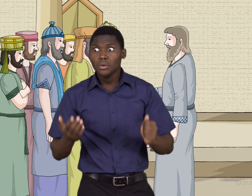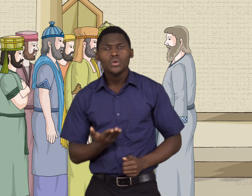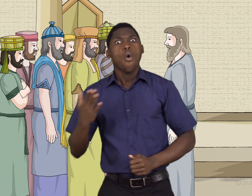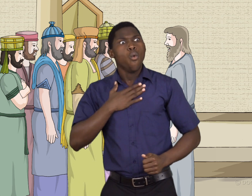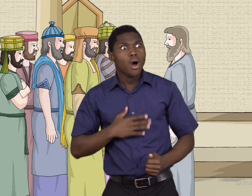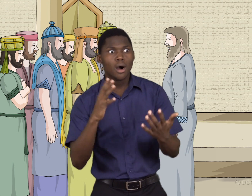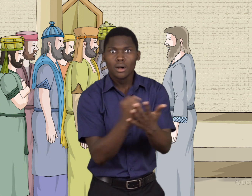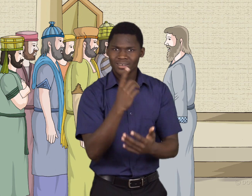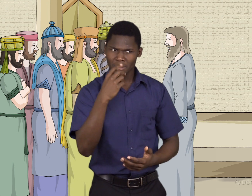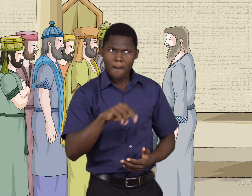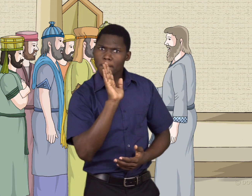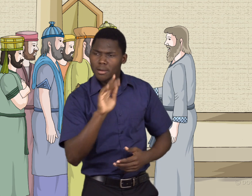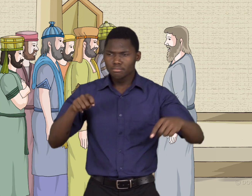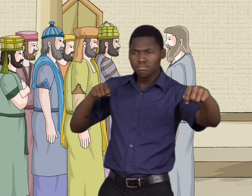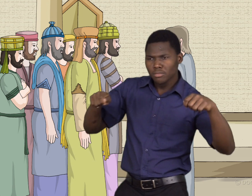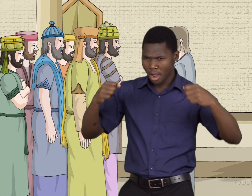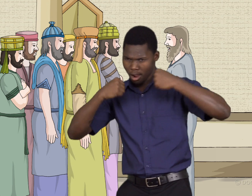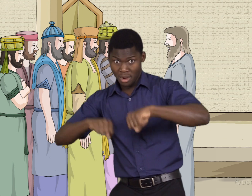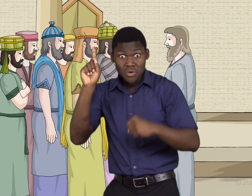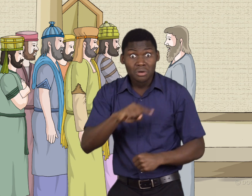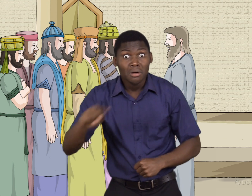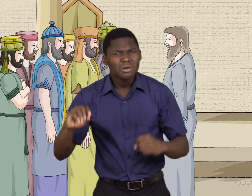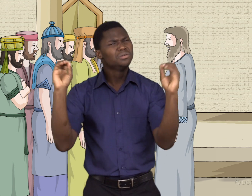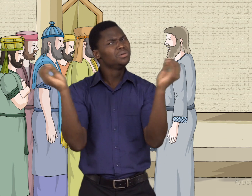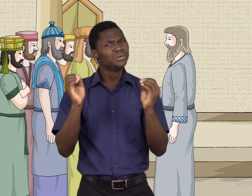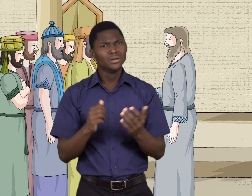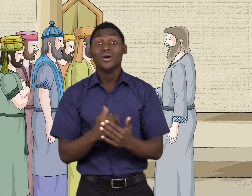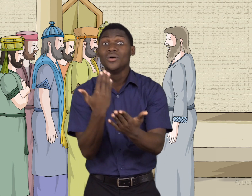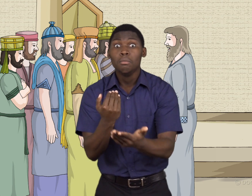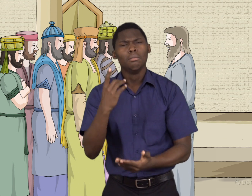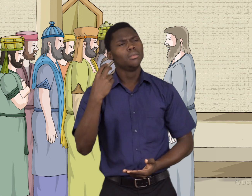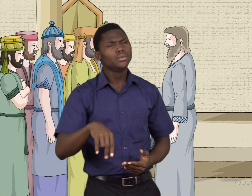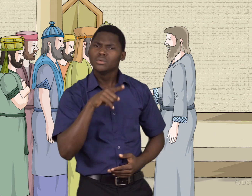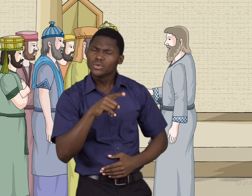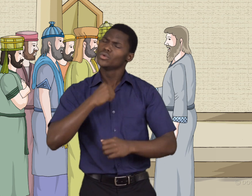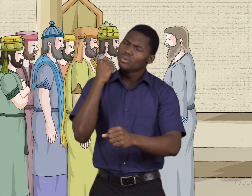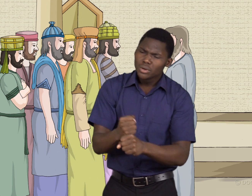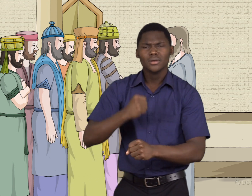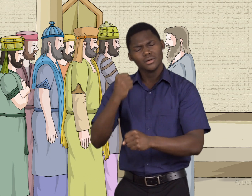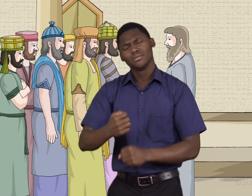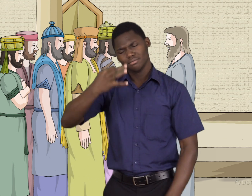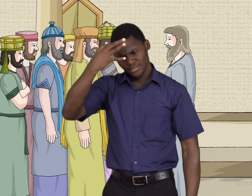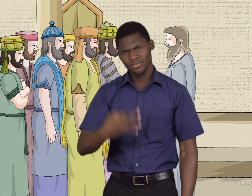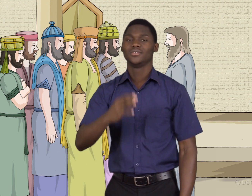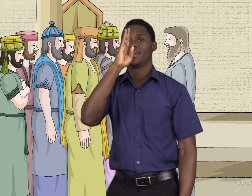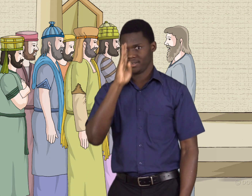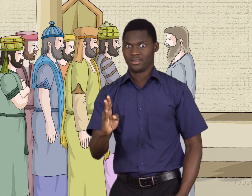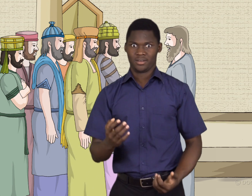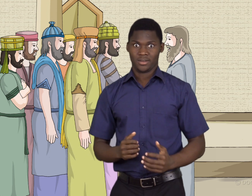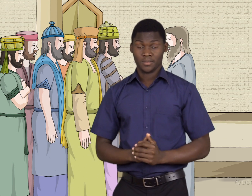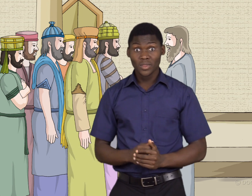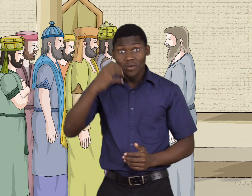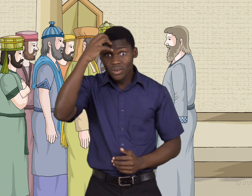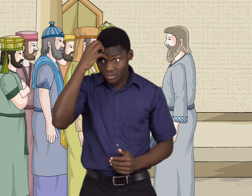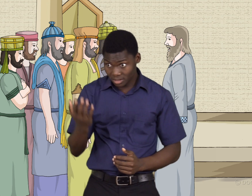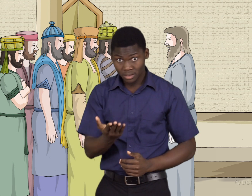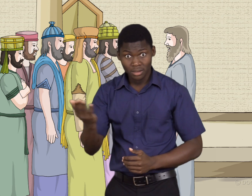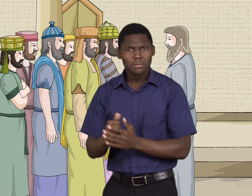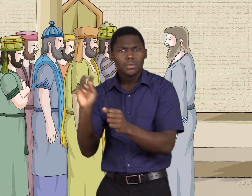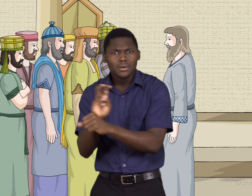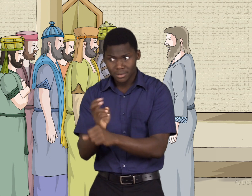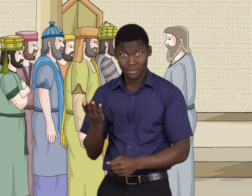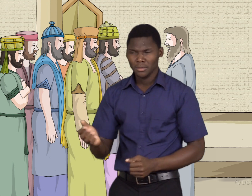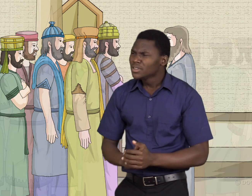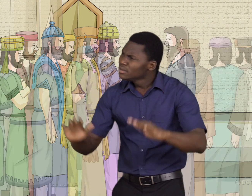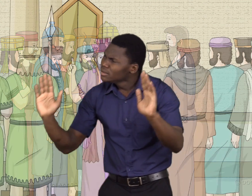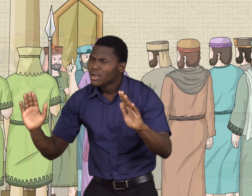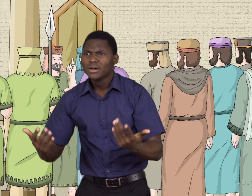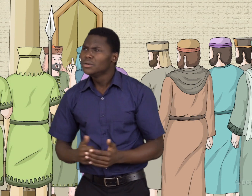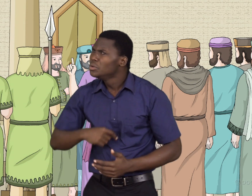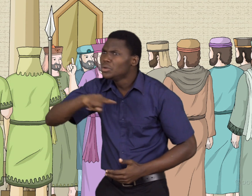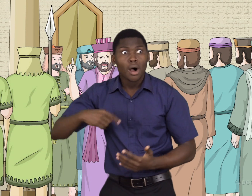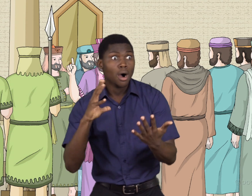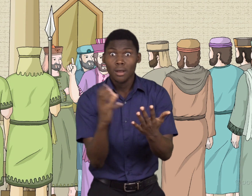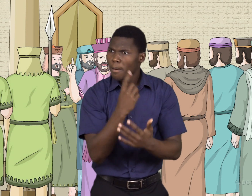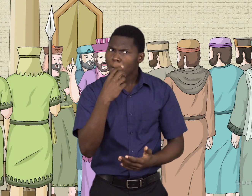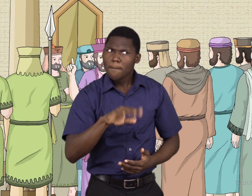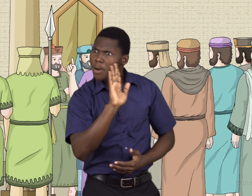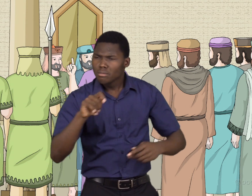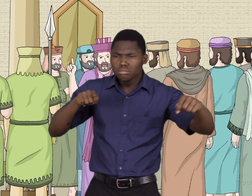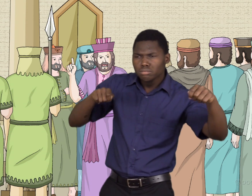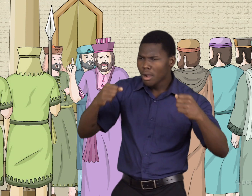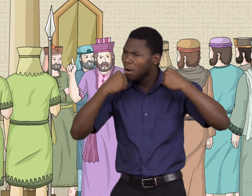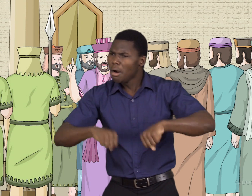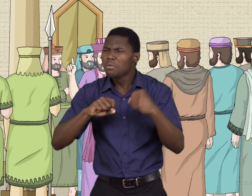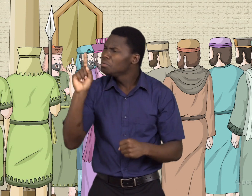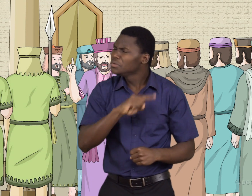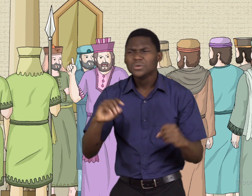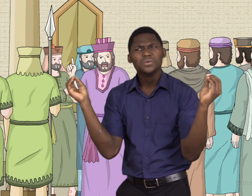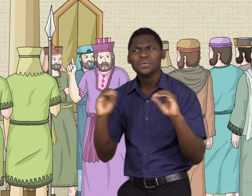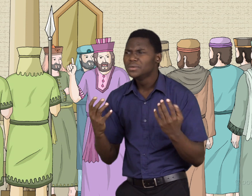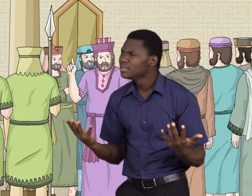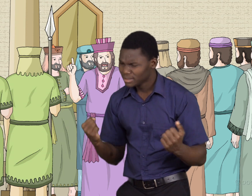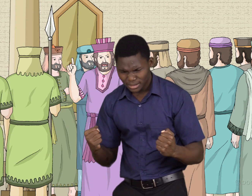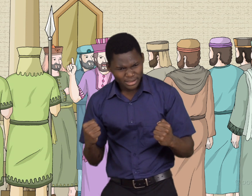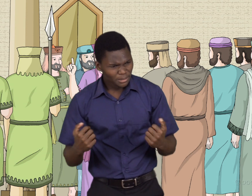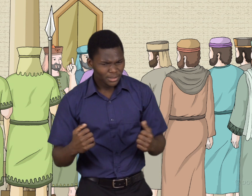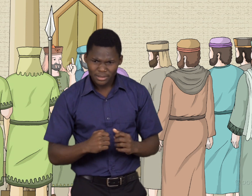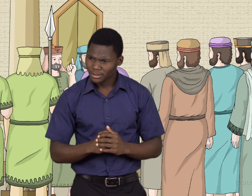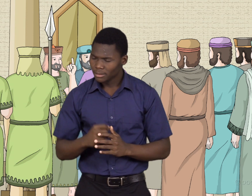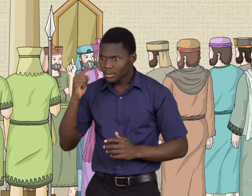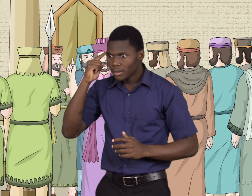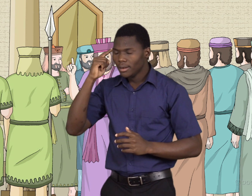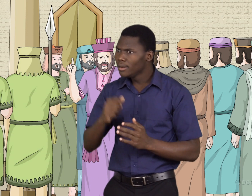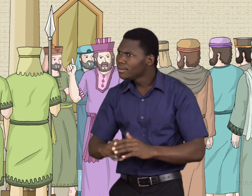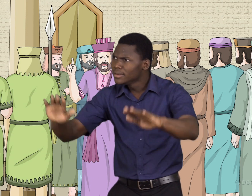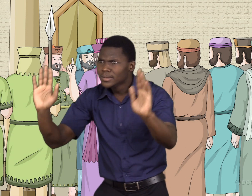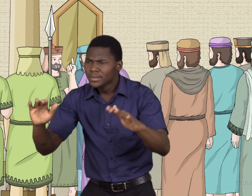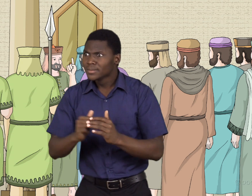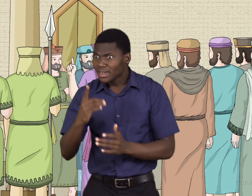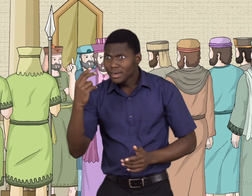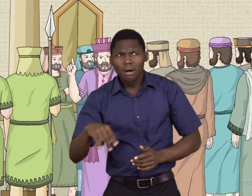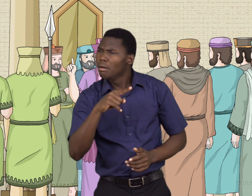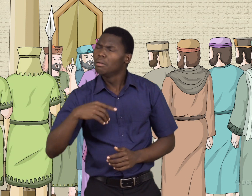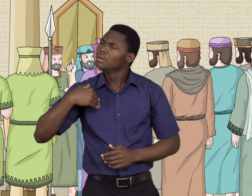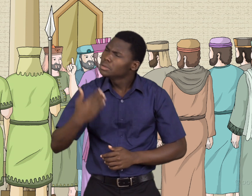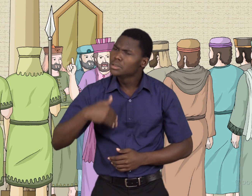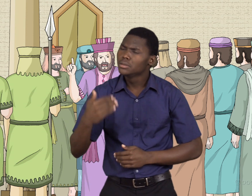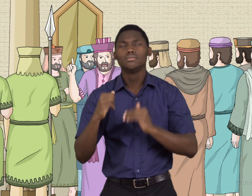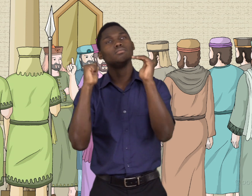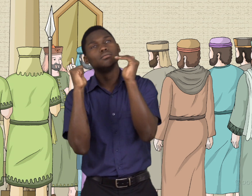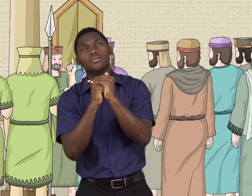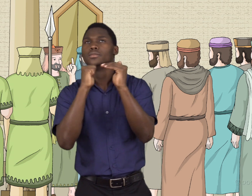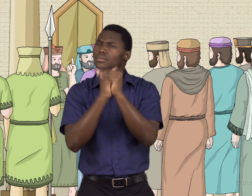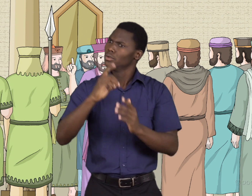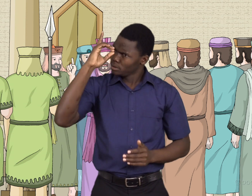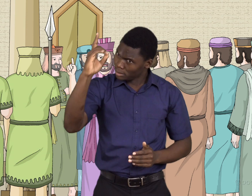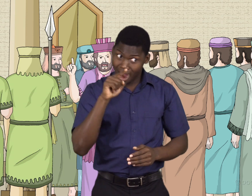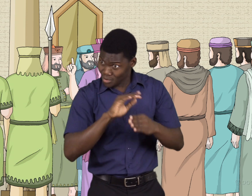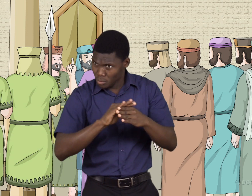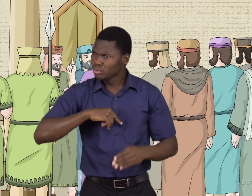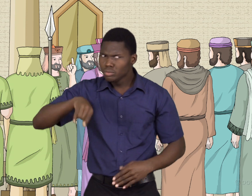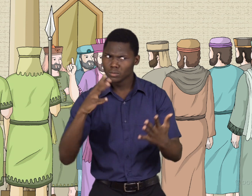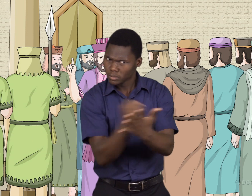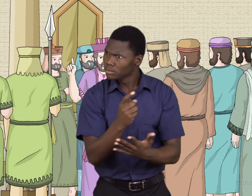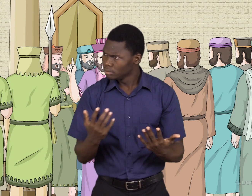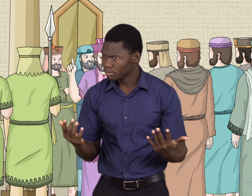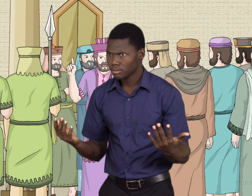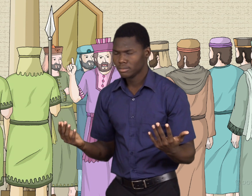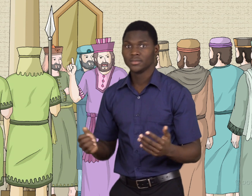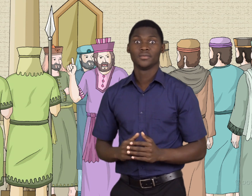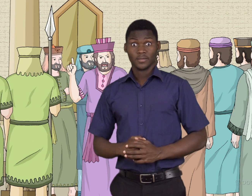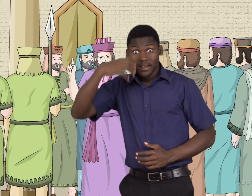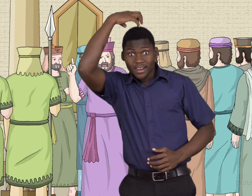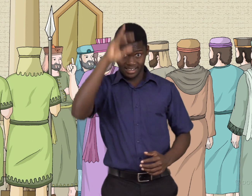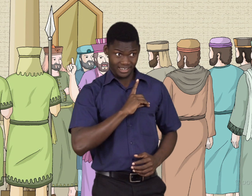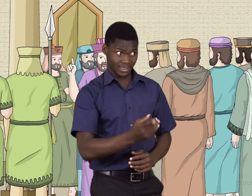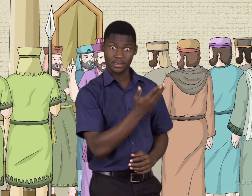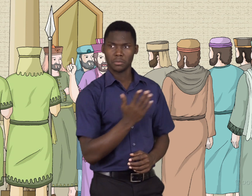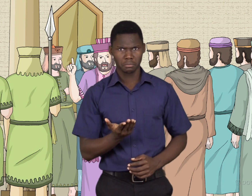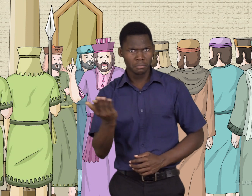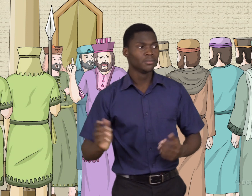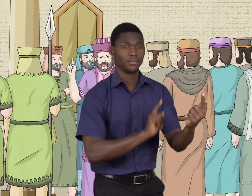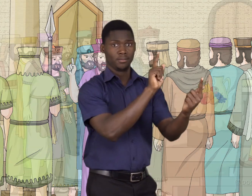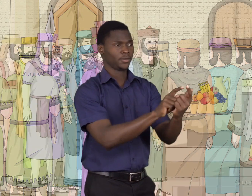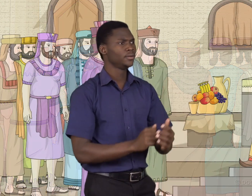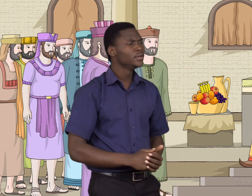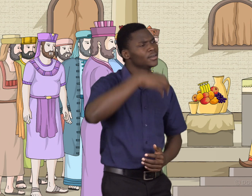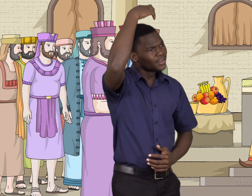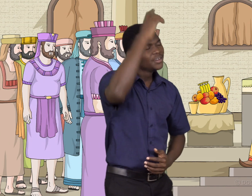Finally these men said, “We will never find any charge against this Daniel, unless we find something against him concerning the law of his God.”